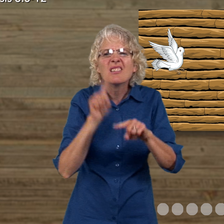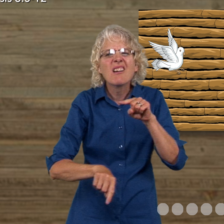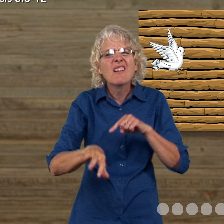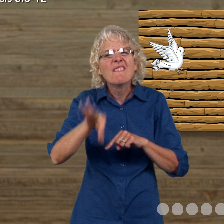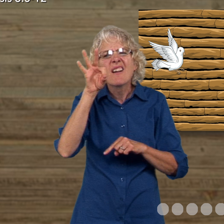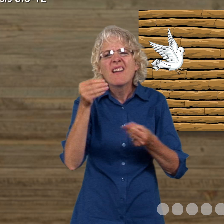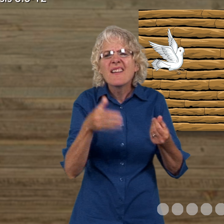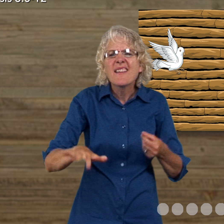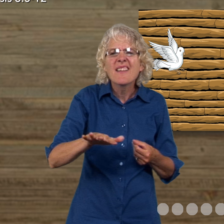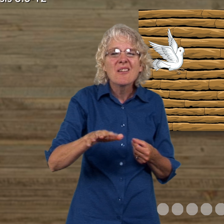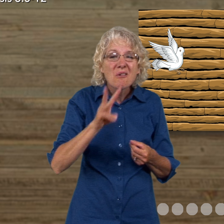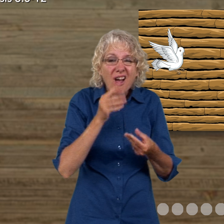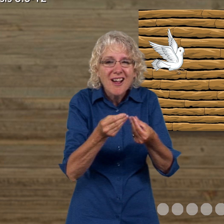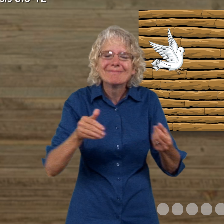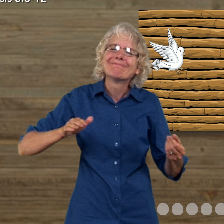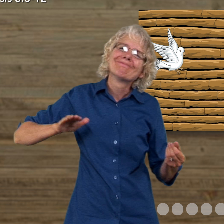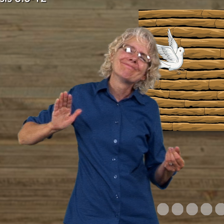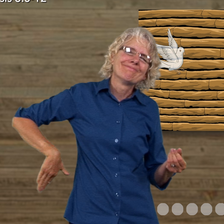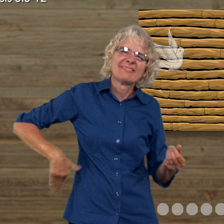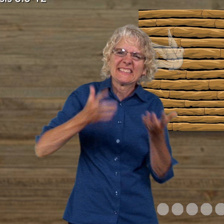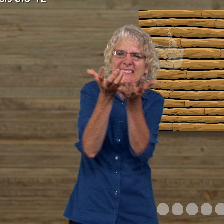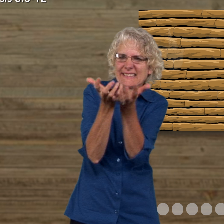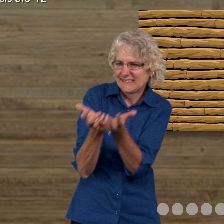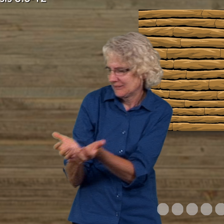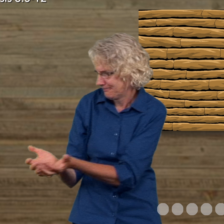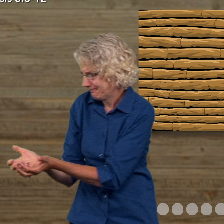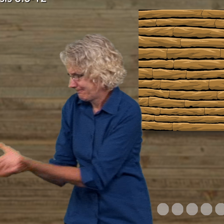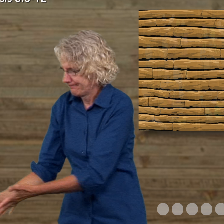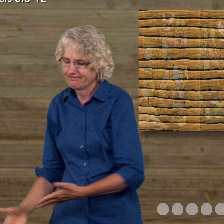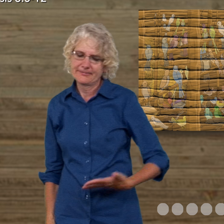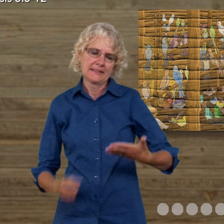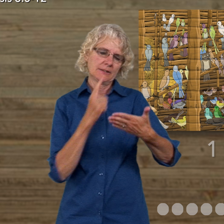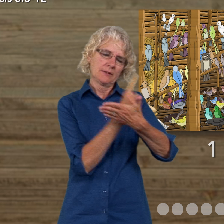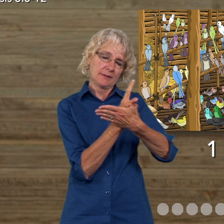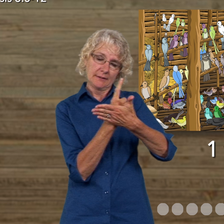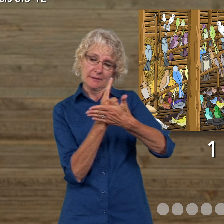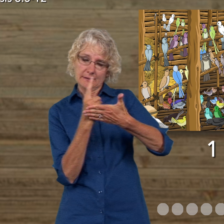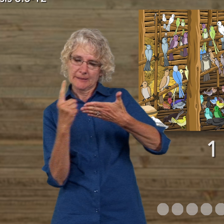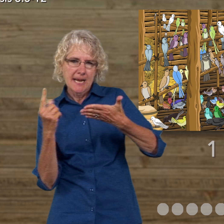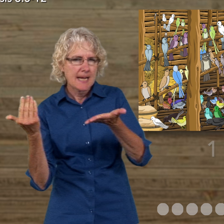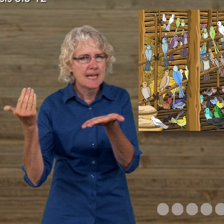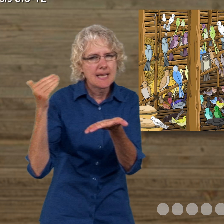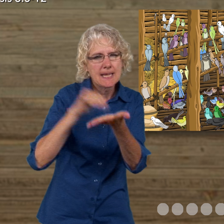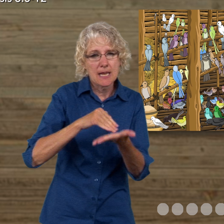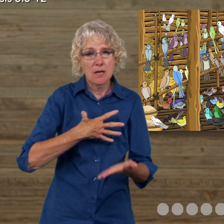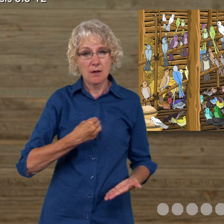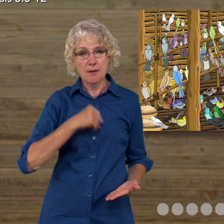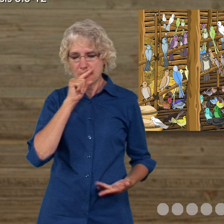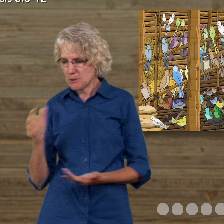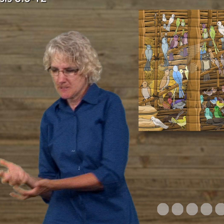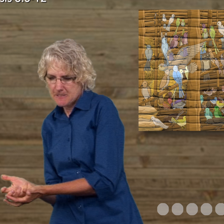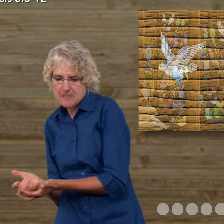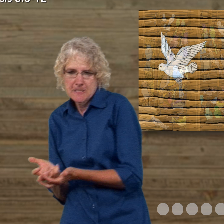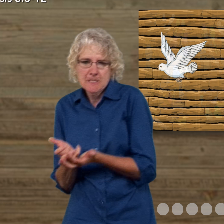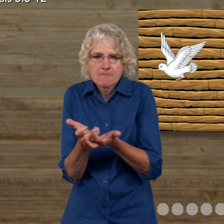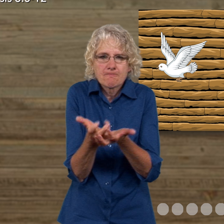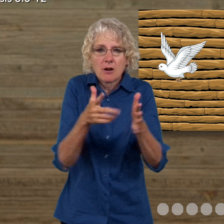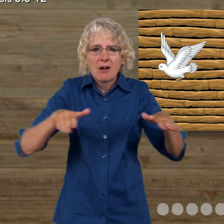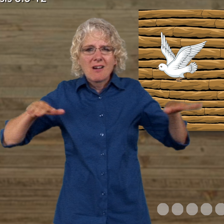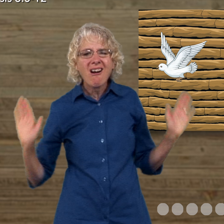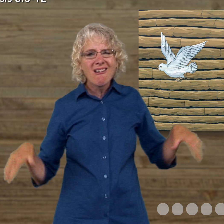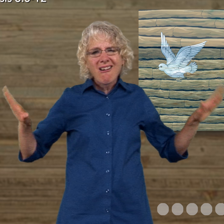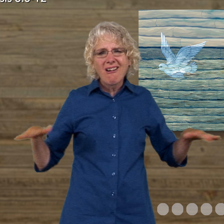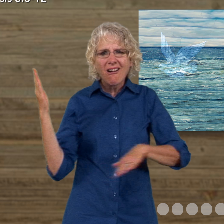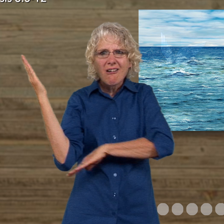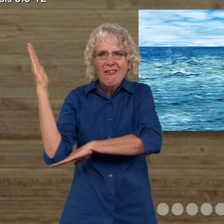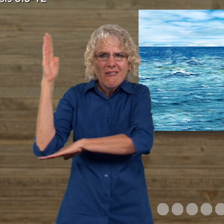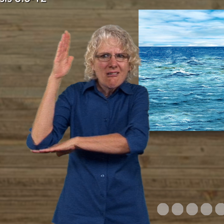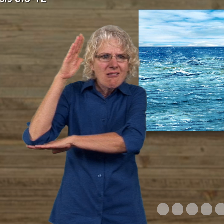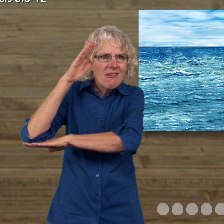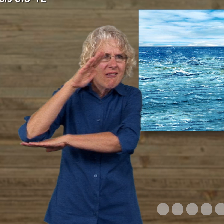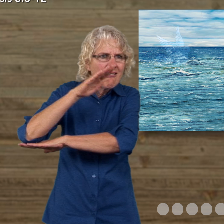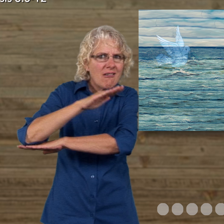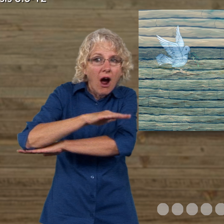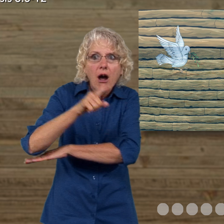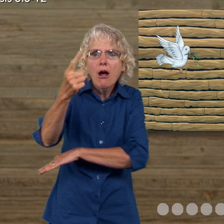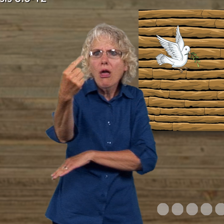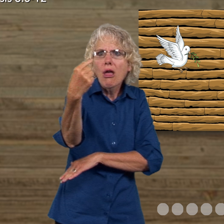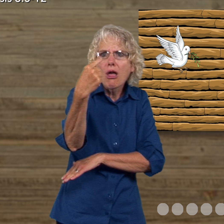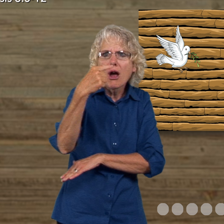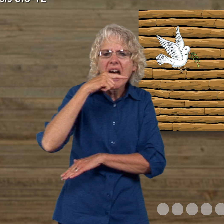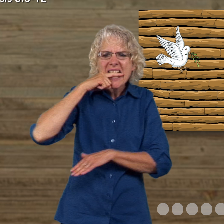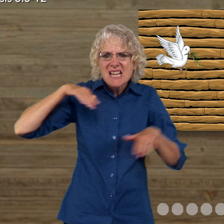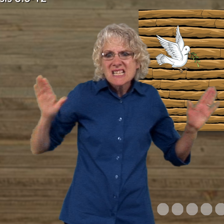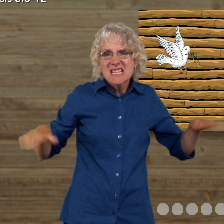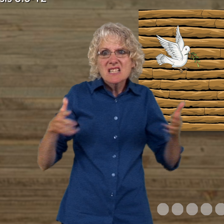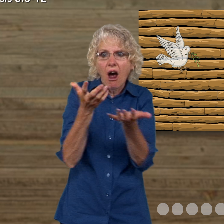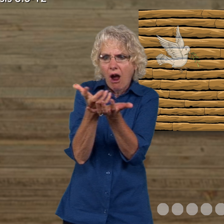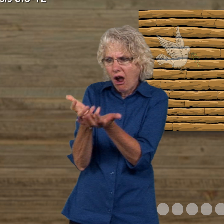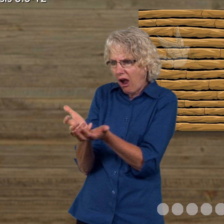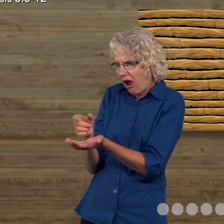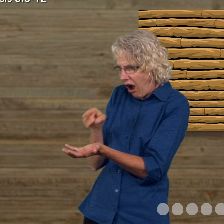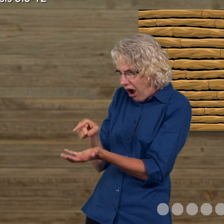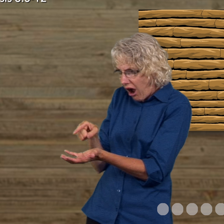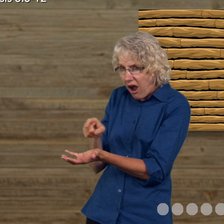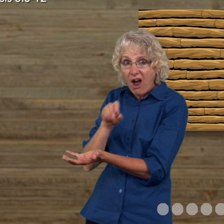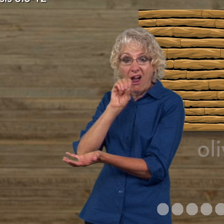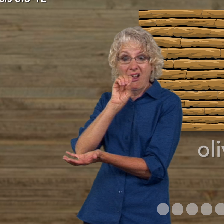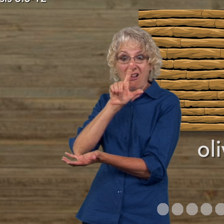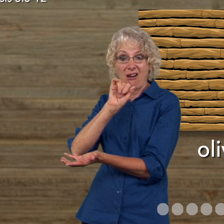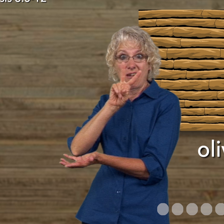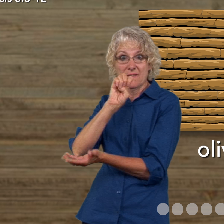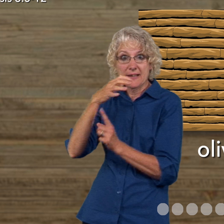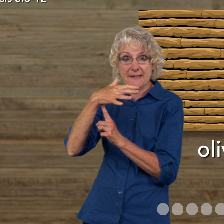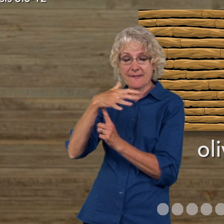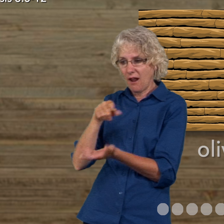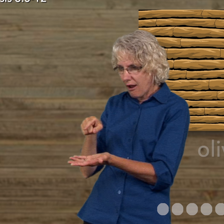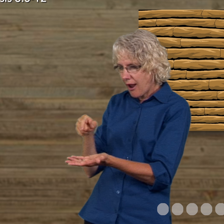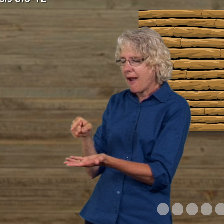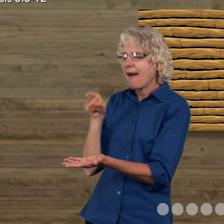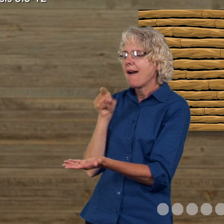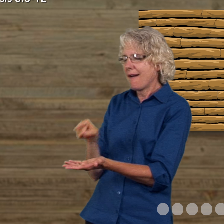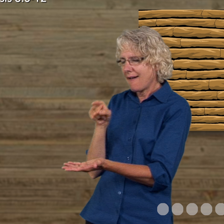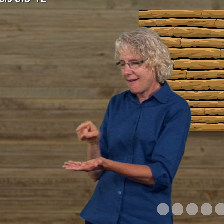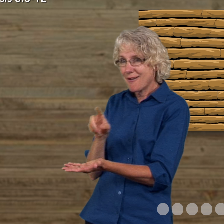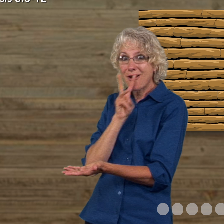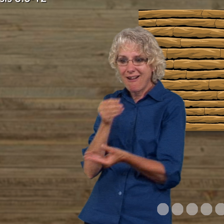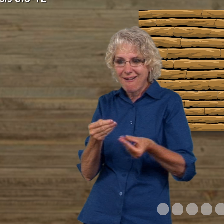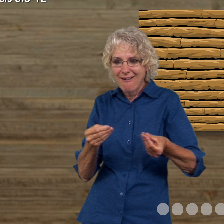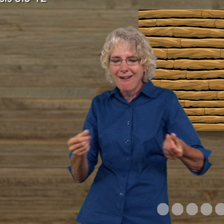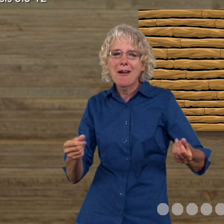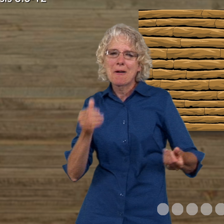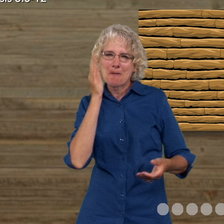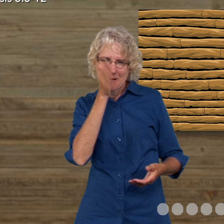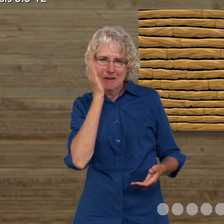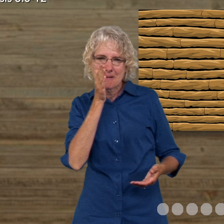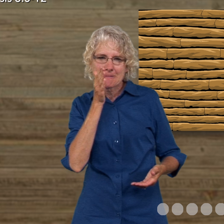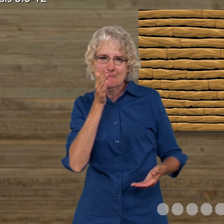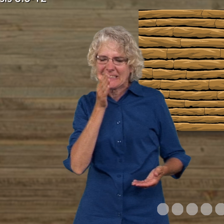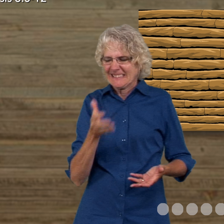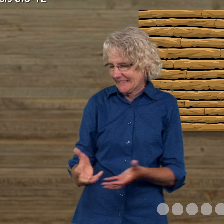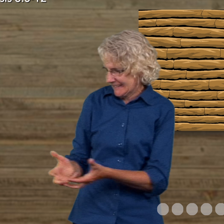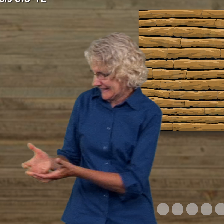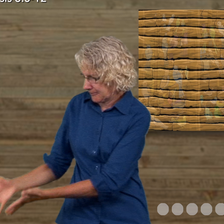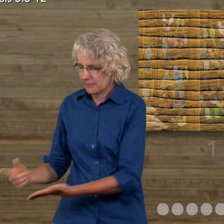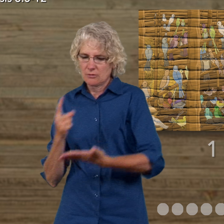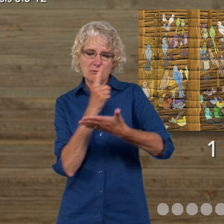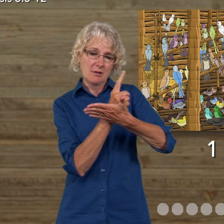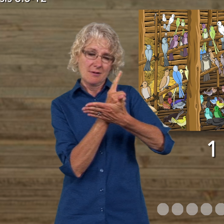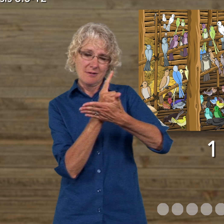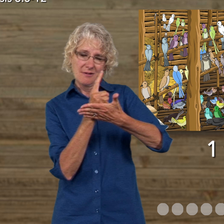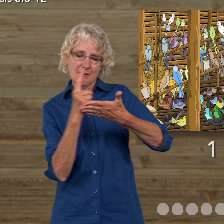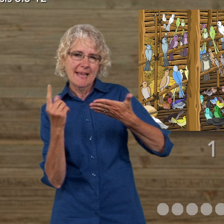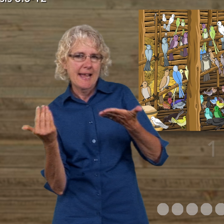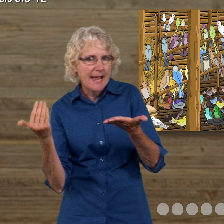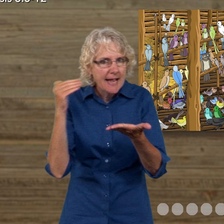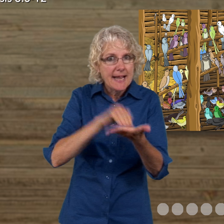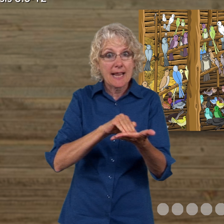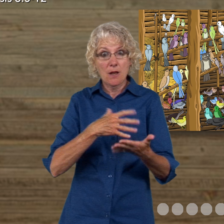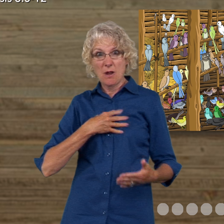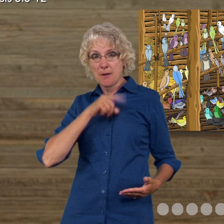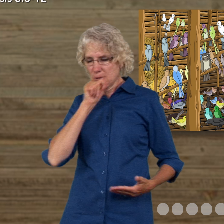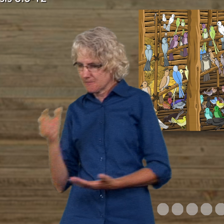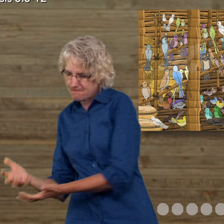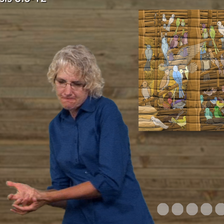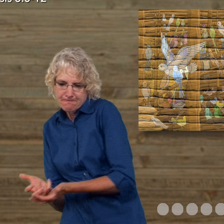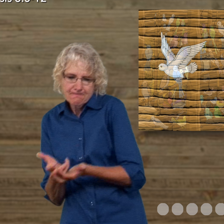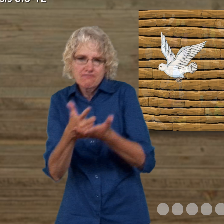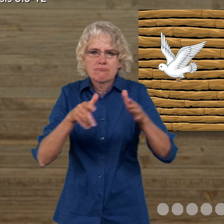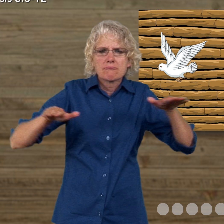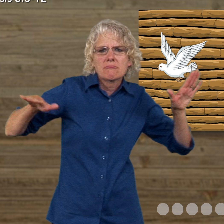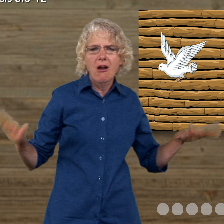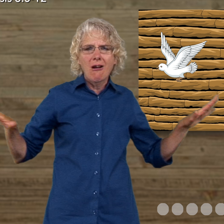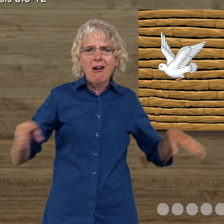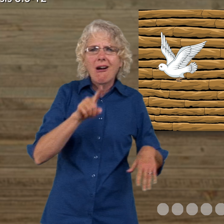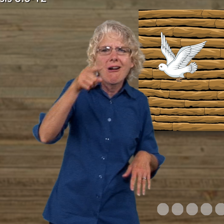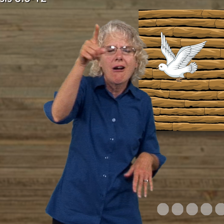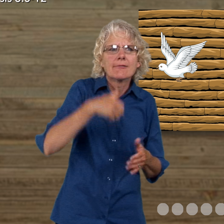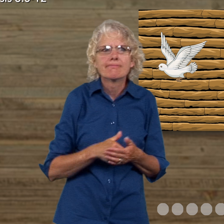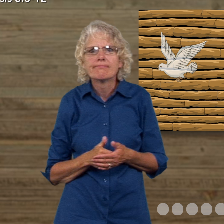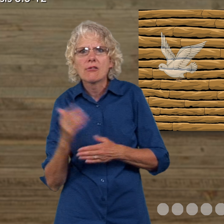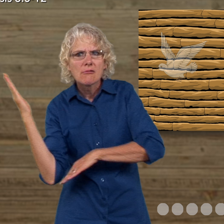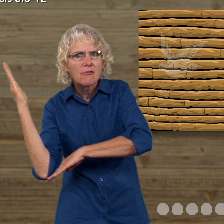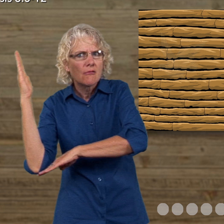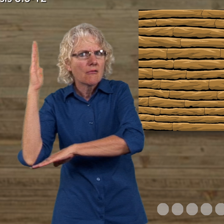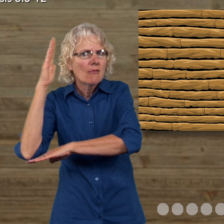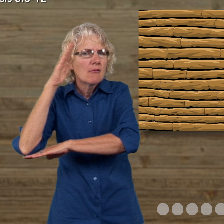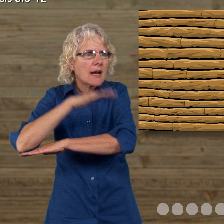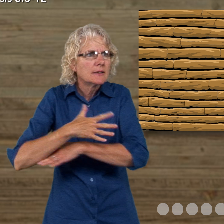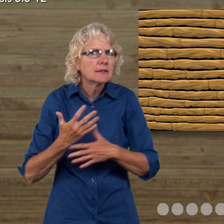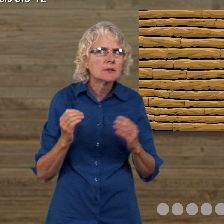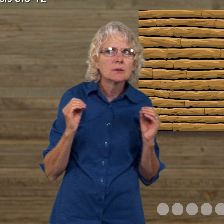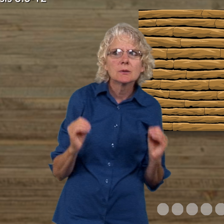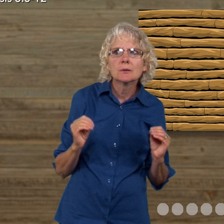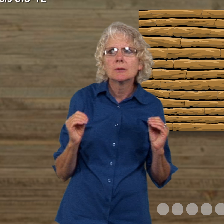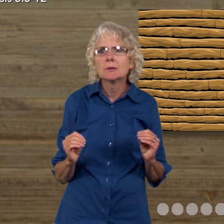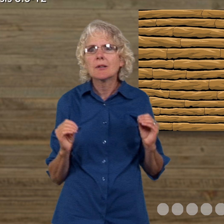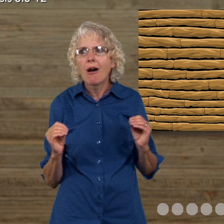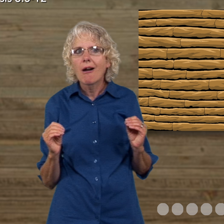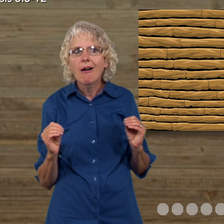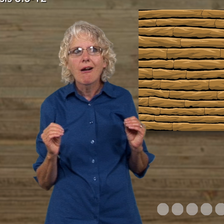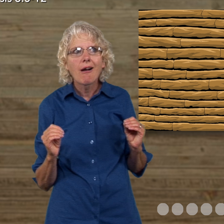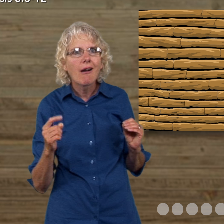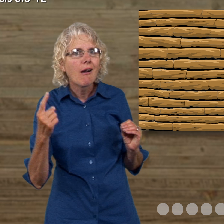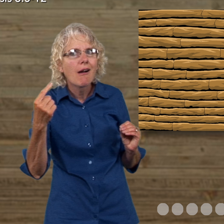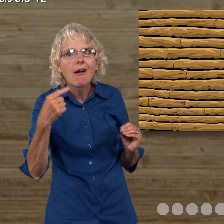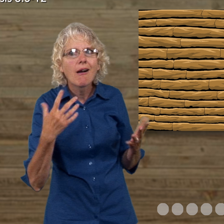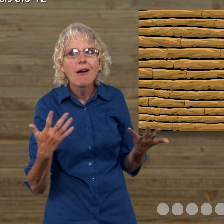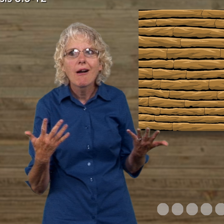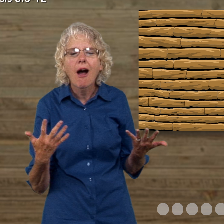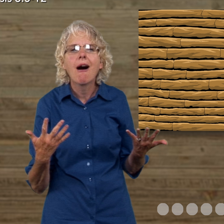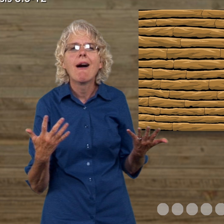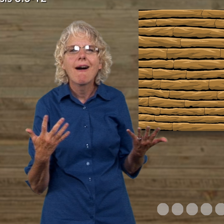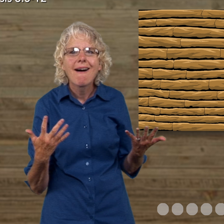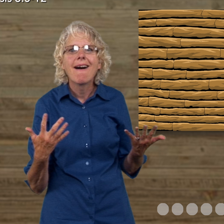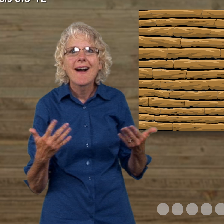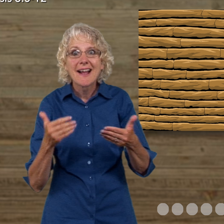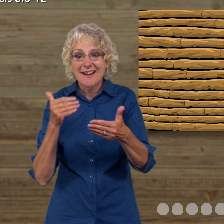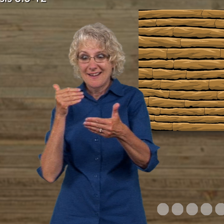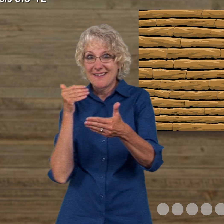But the dove found no place to rest her foot, and she returned to him in the ark, because the waters were still covering the surface of all the earth.